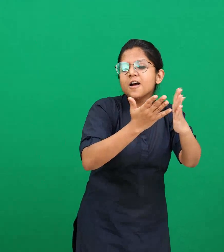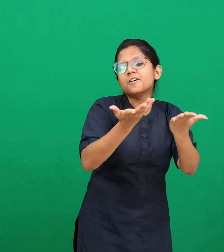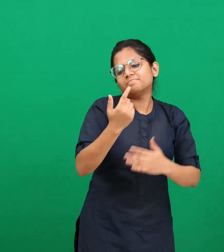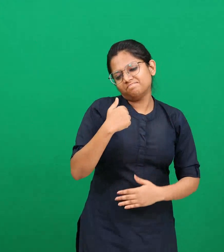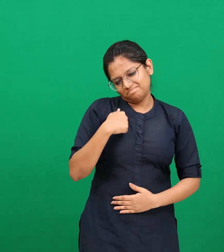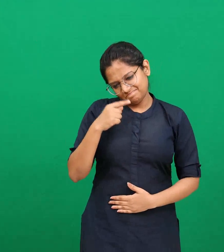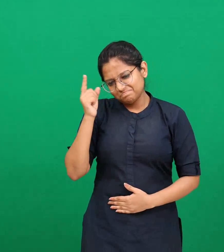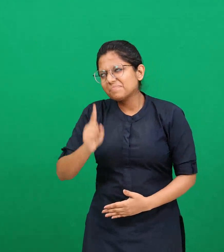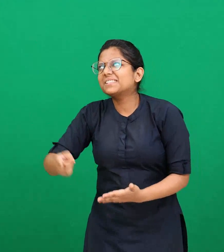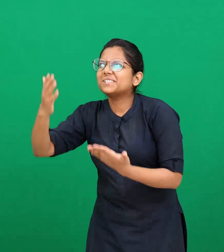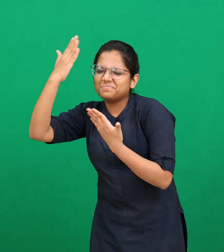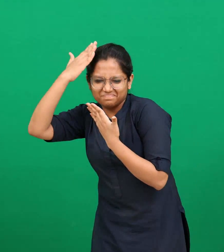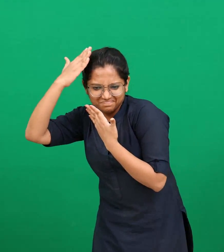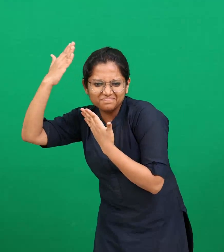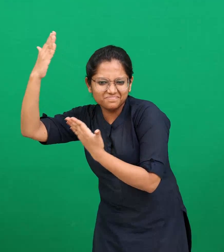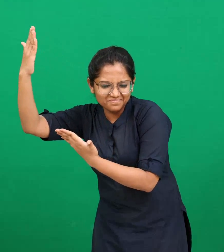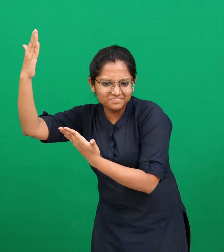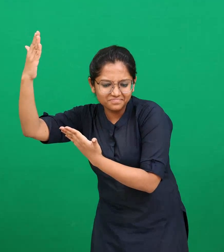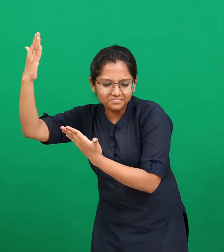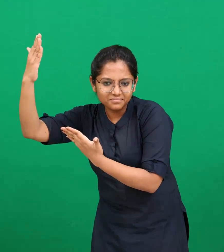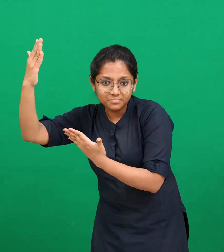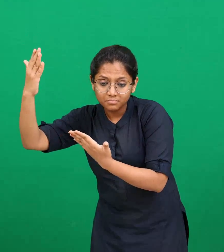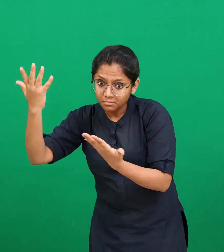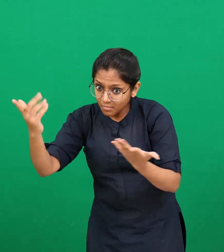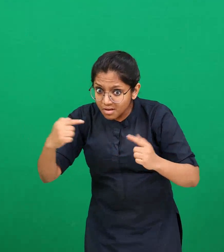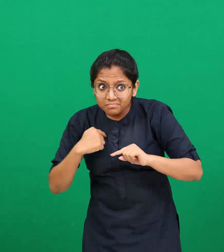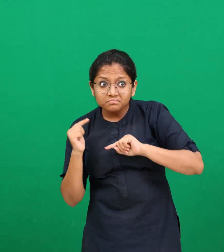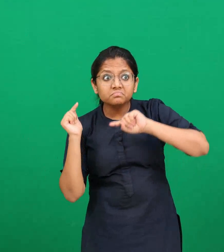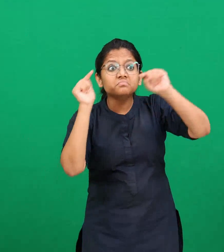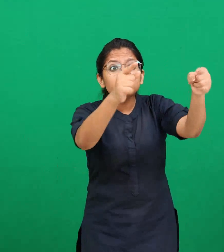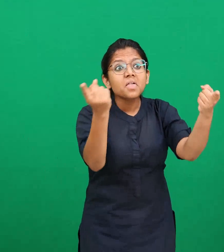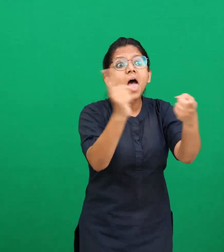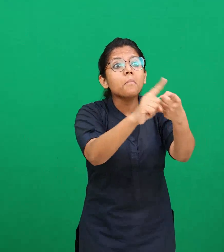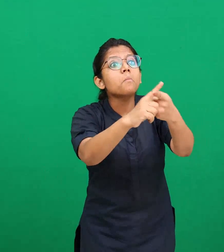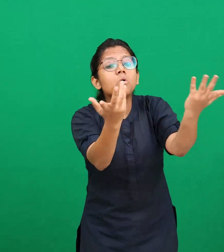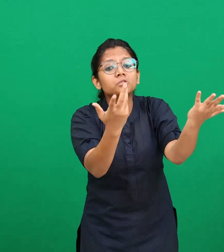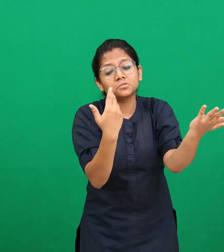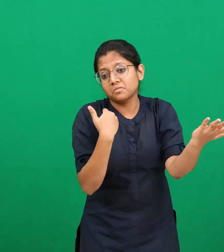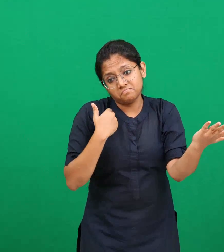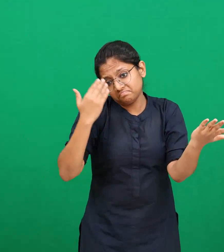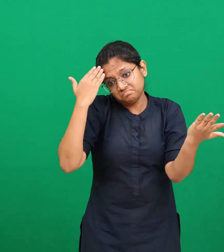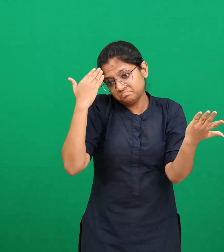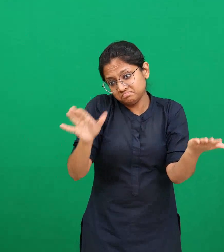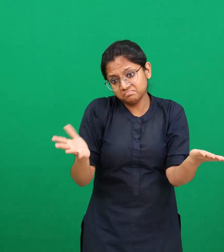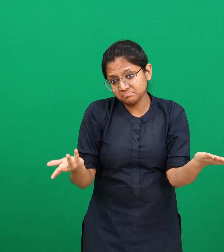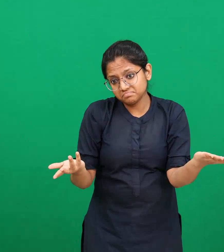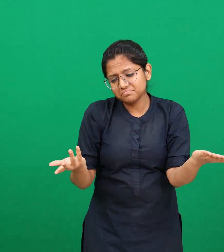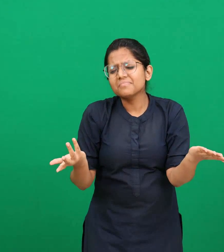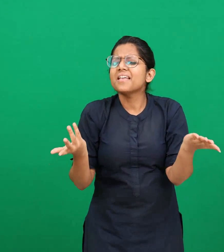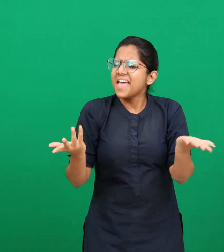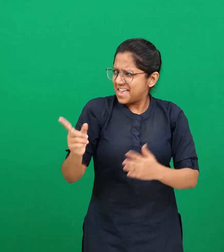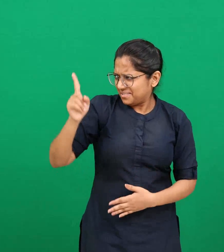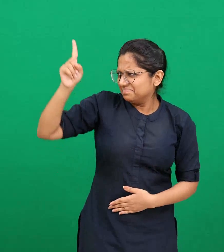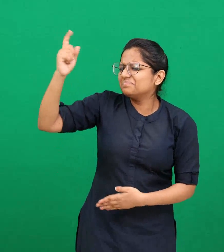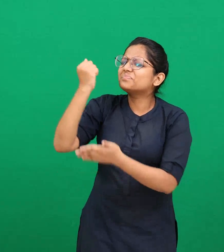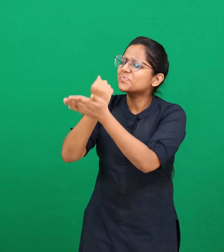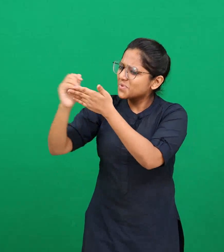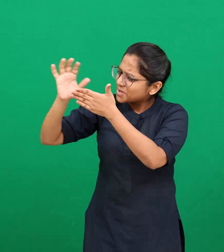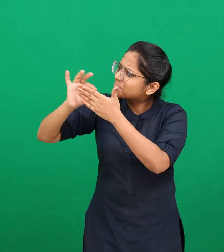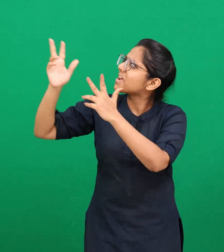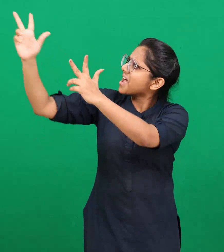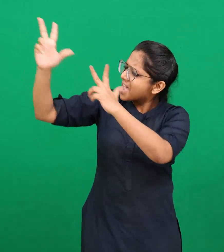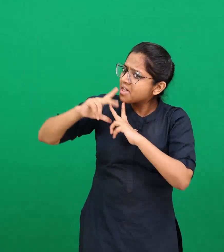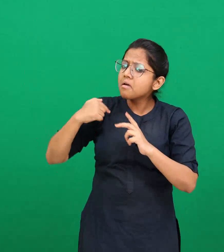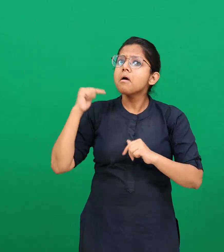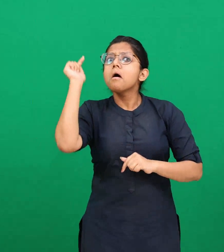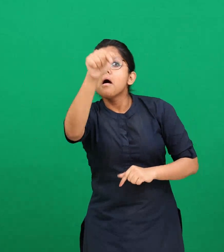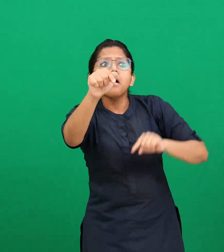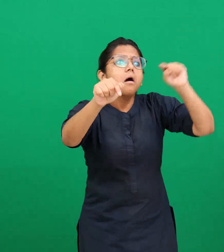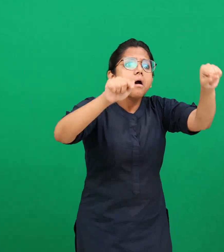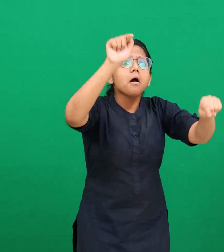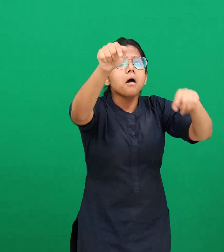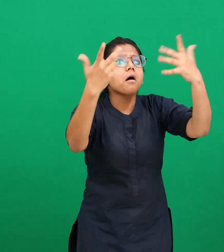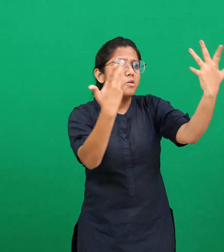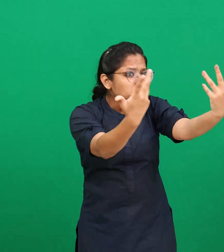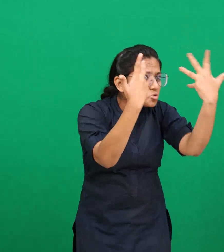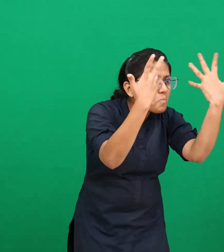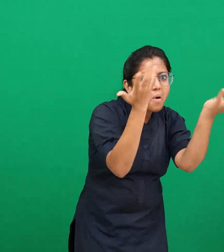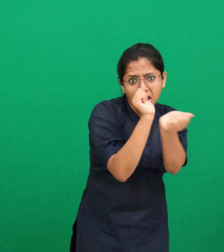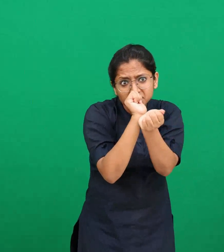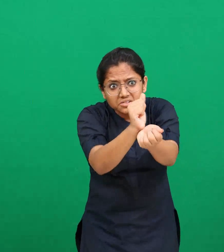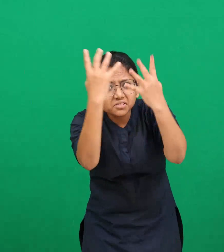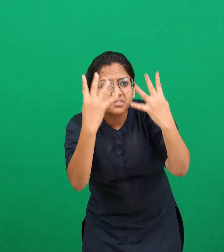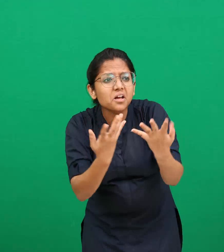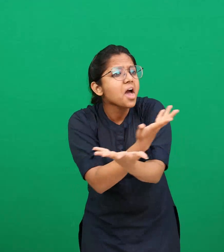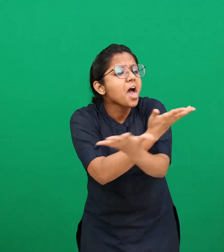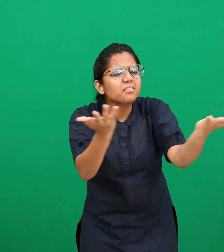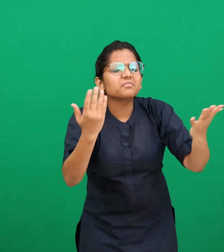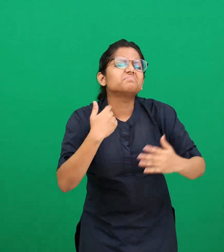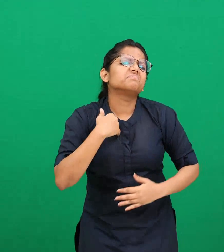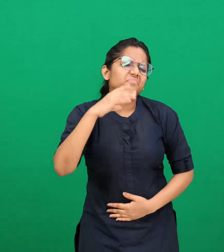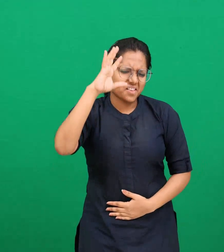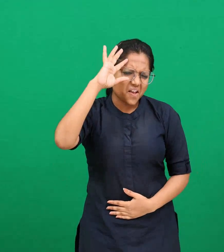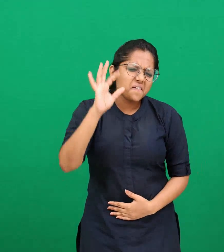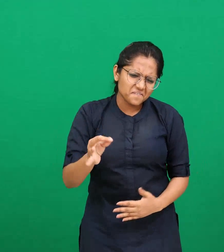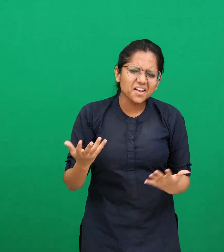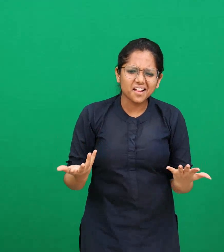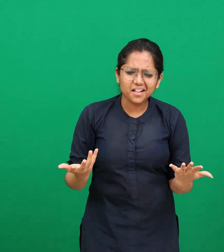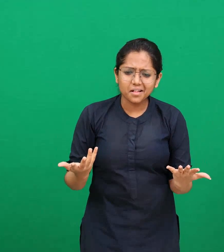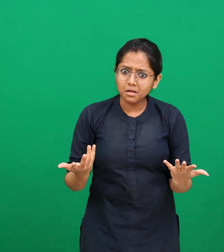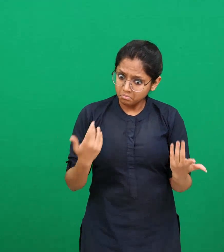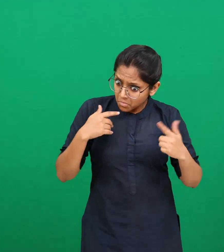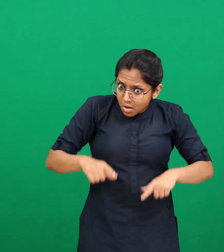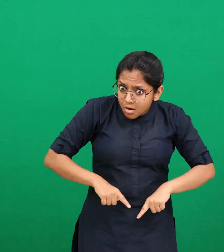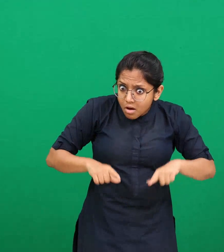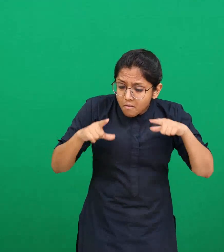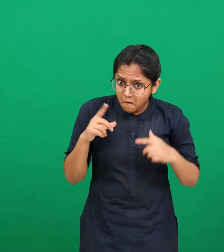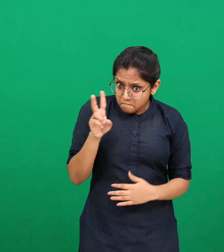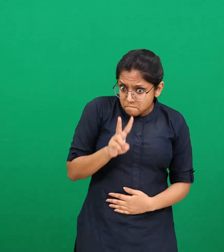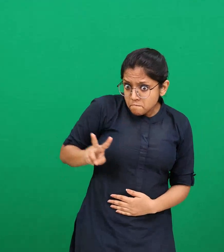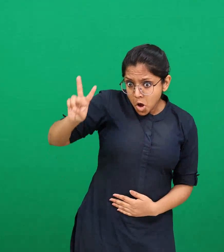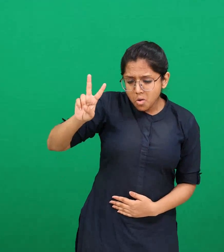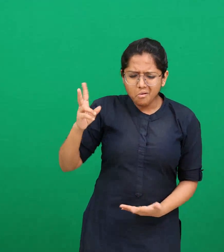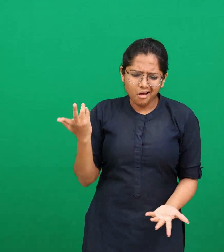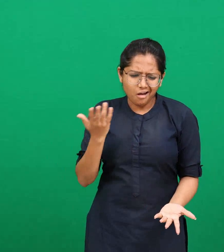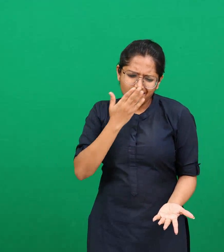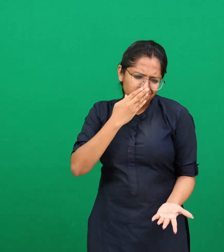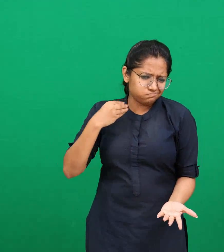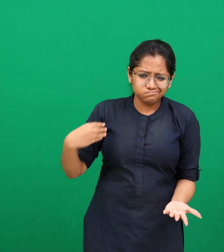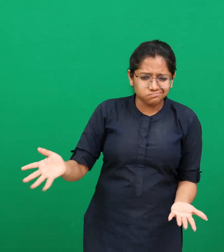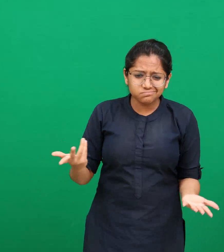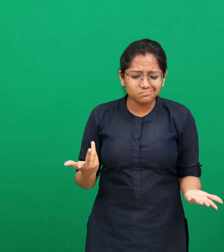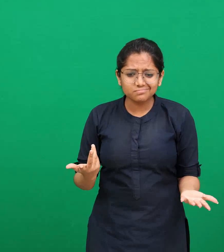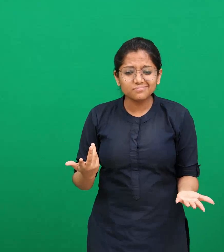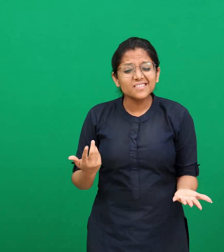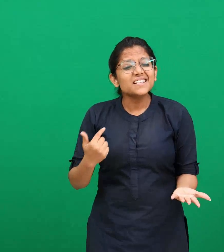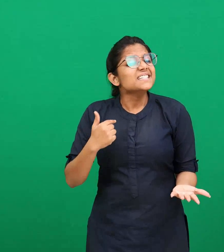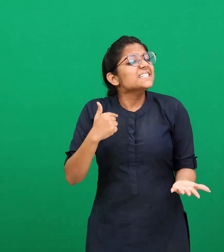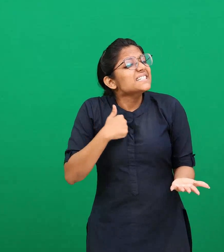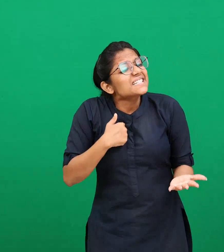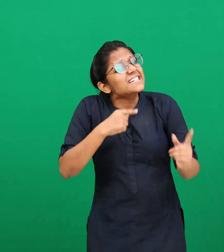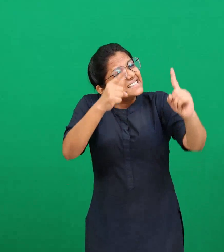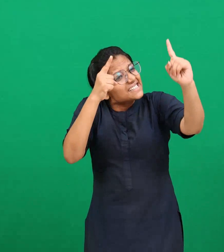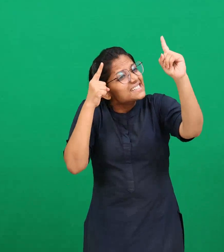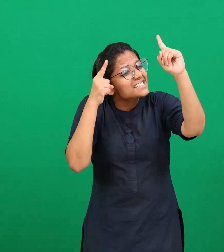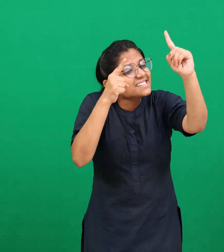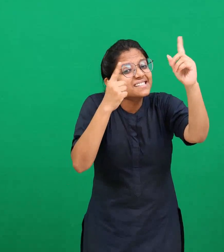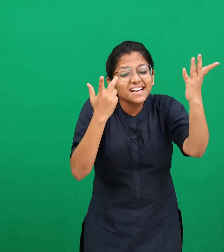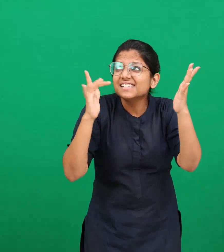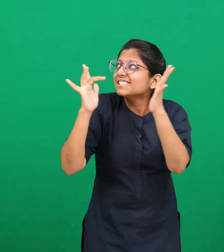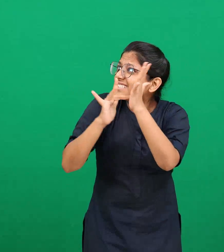I only know that in town after town the Holy Spirit warns me that chains and afflictions await me.